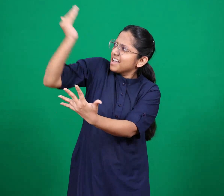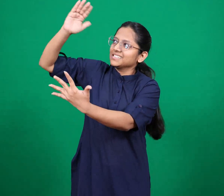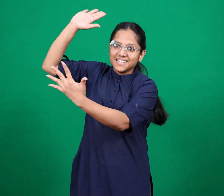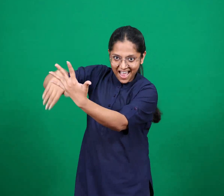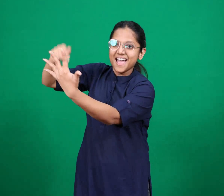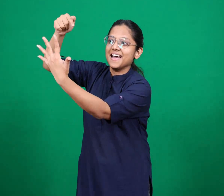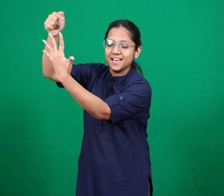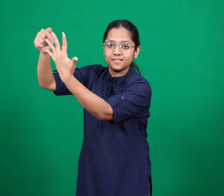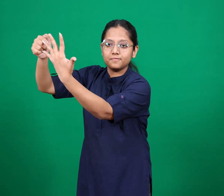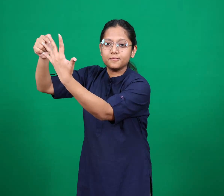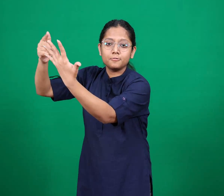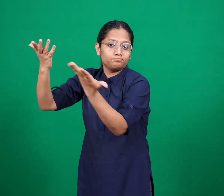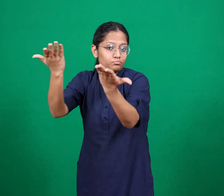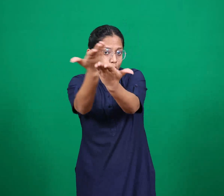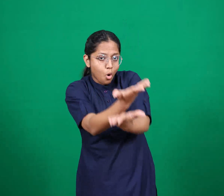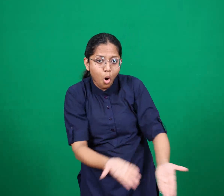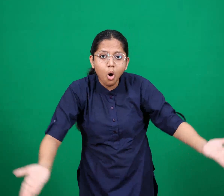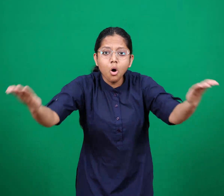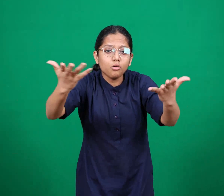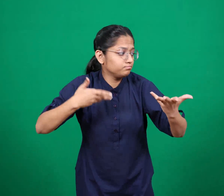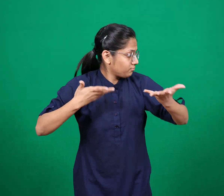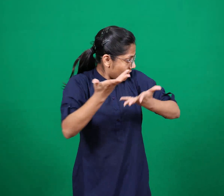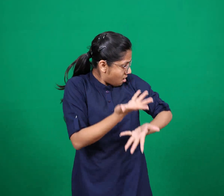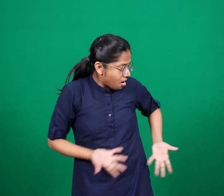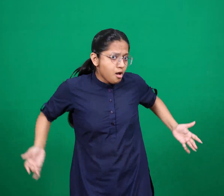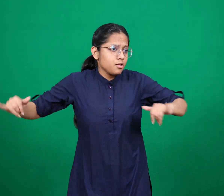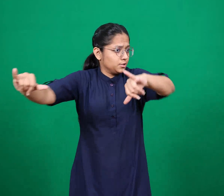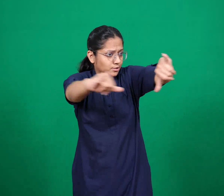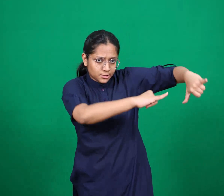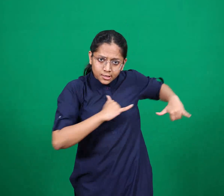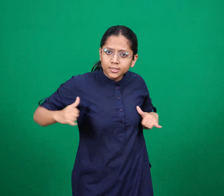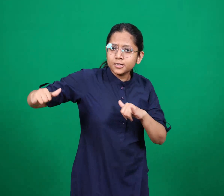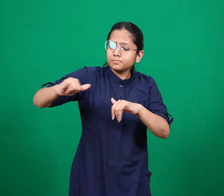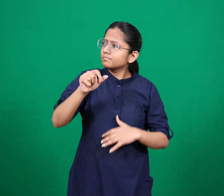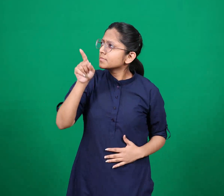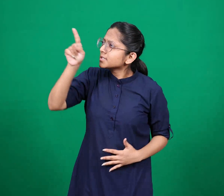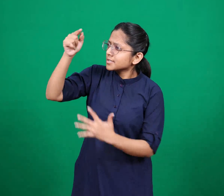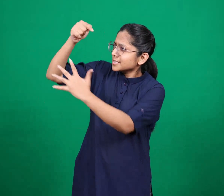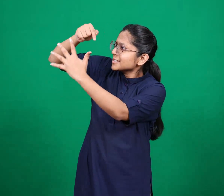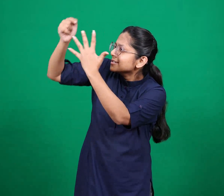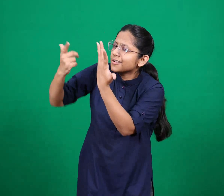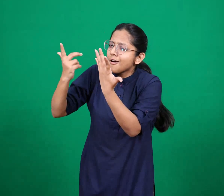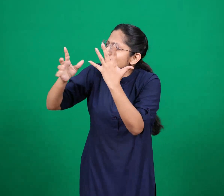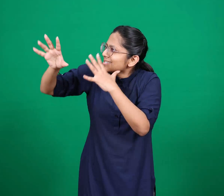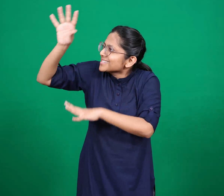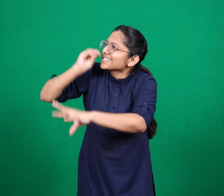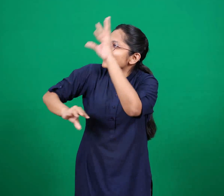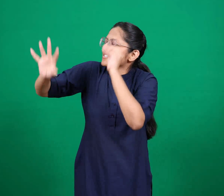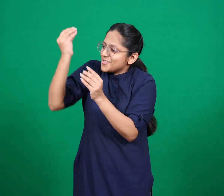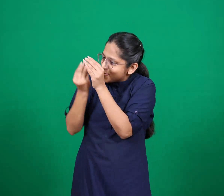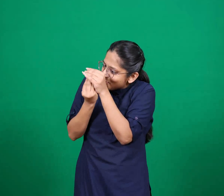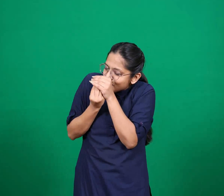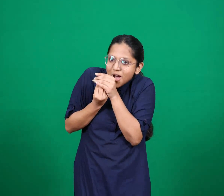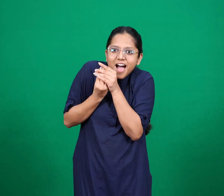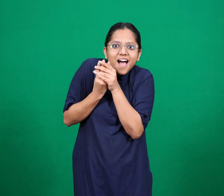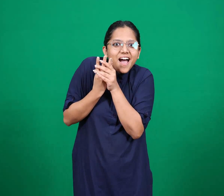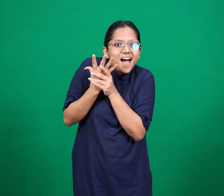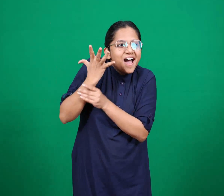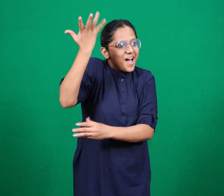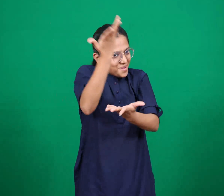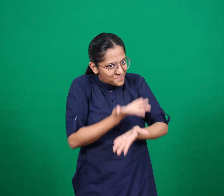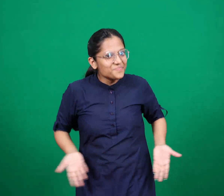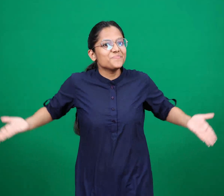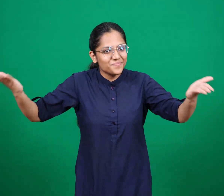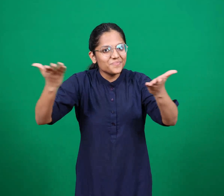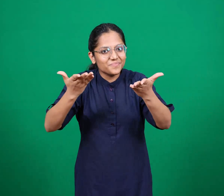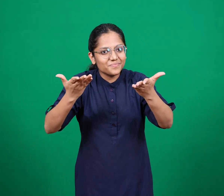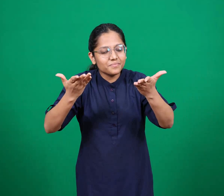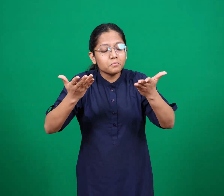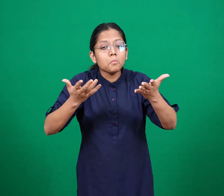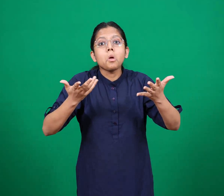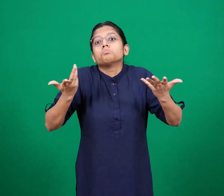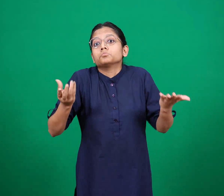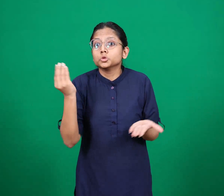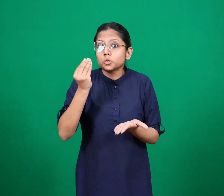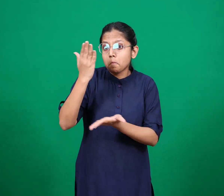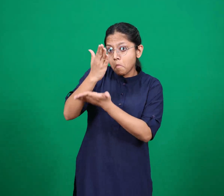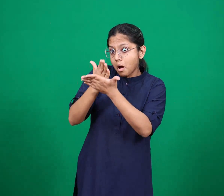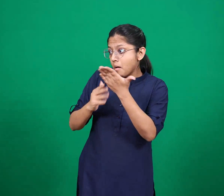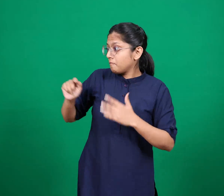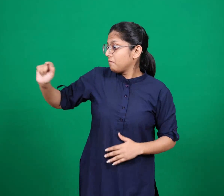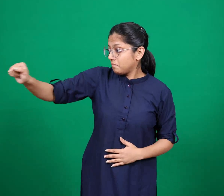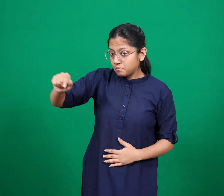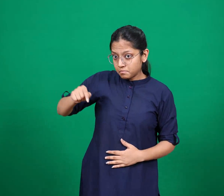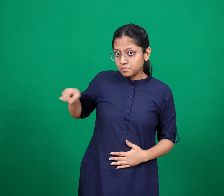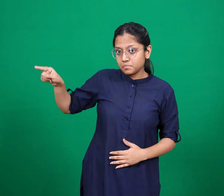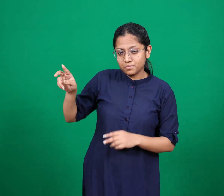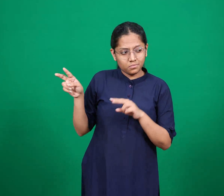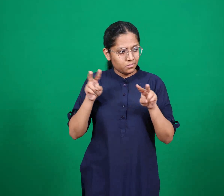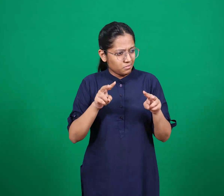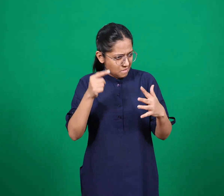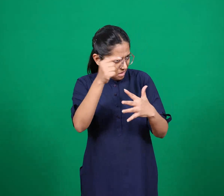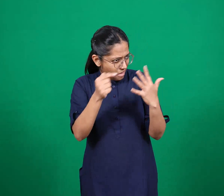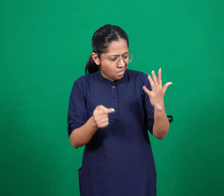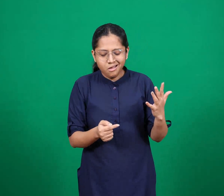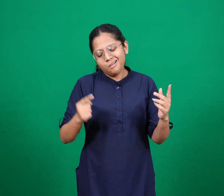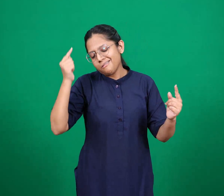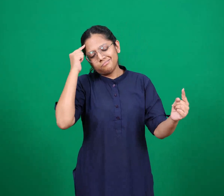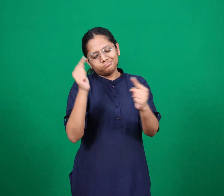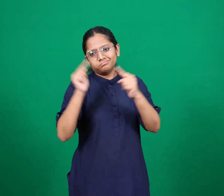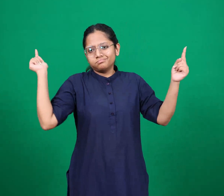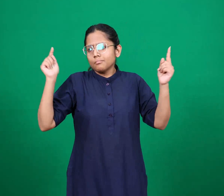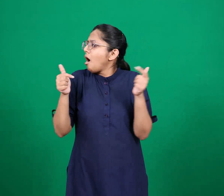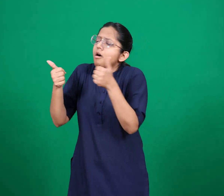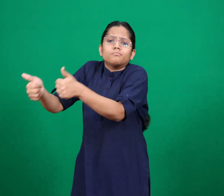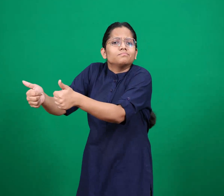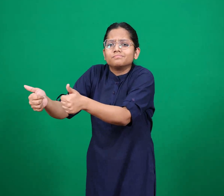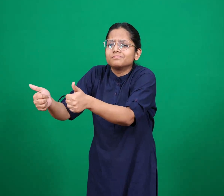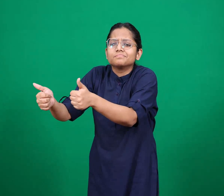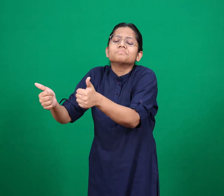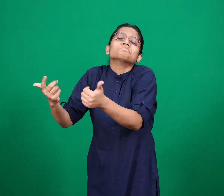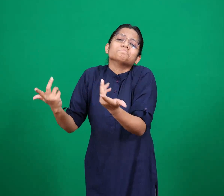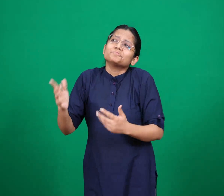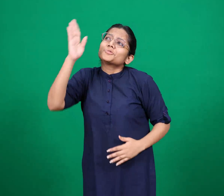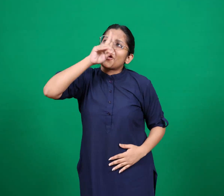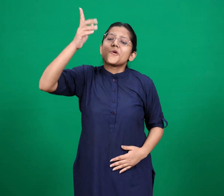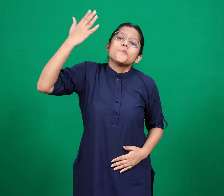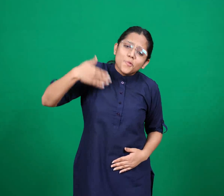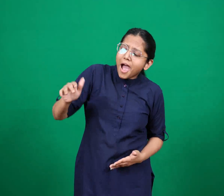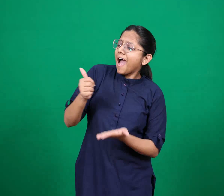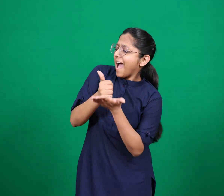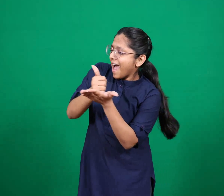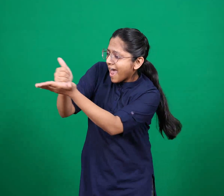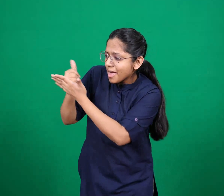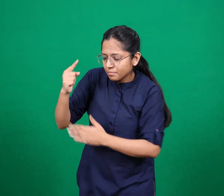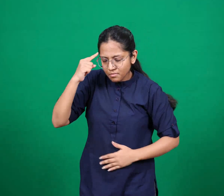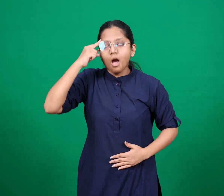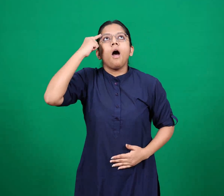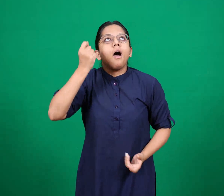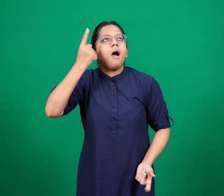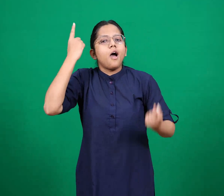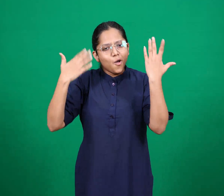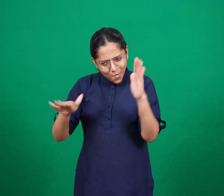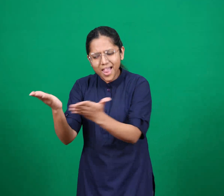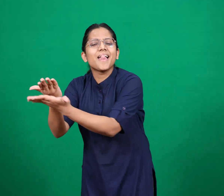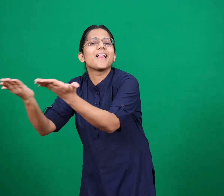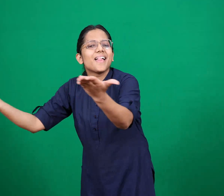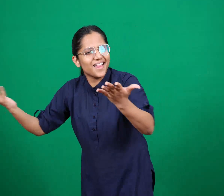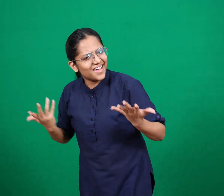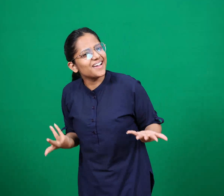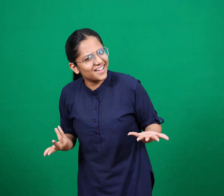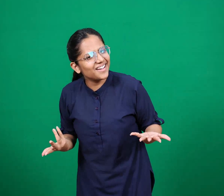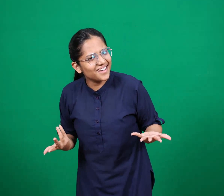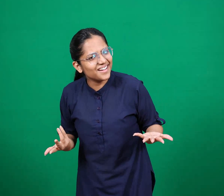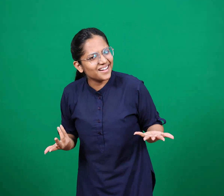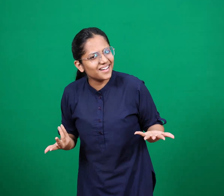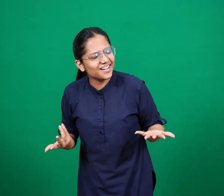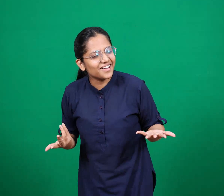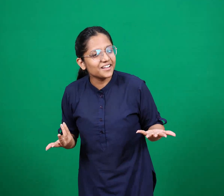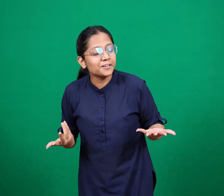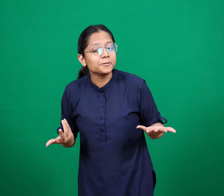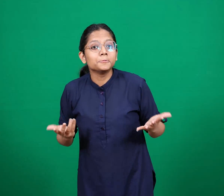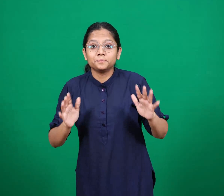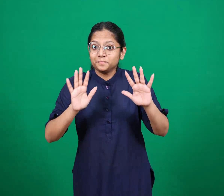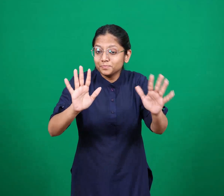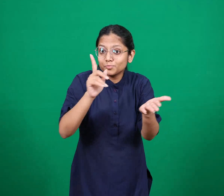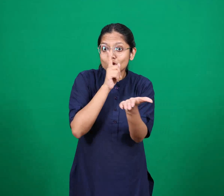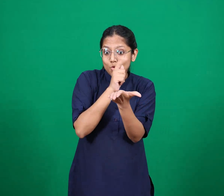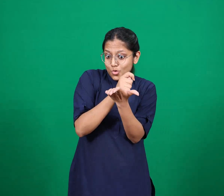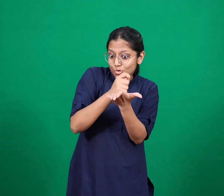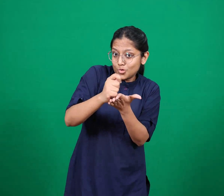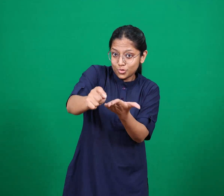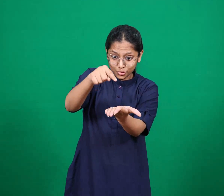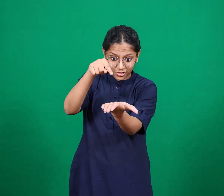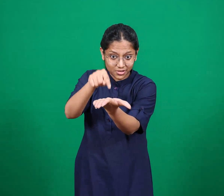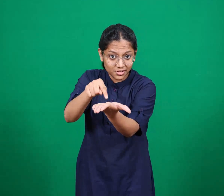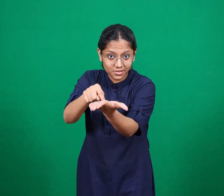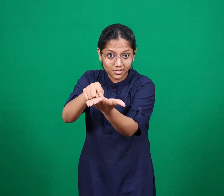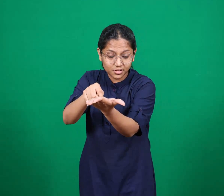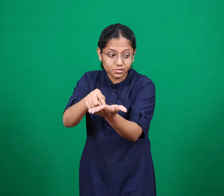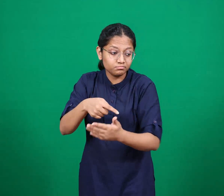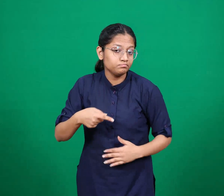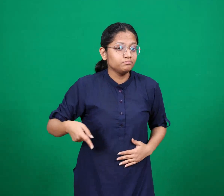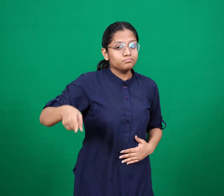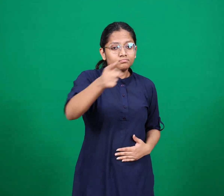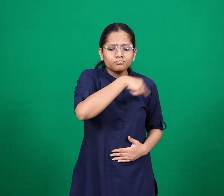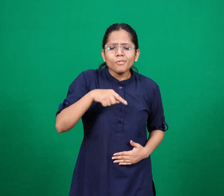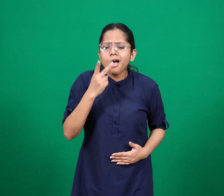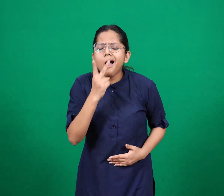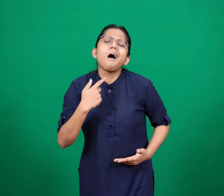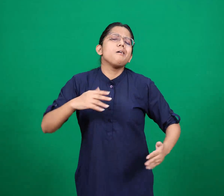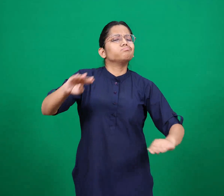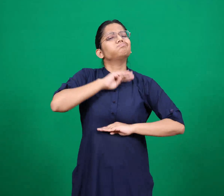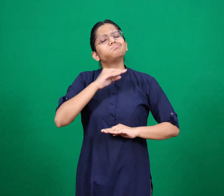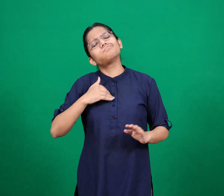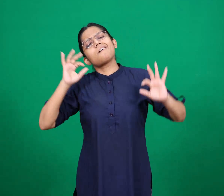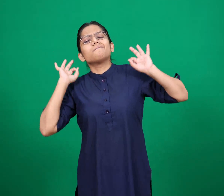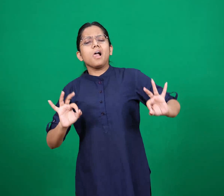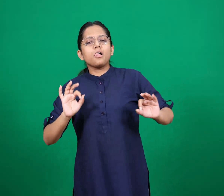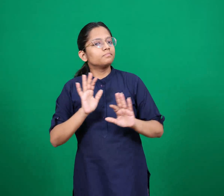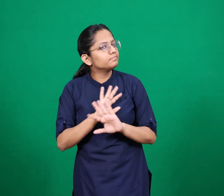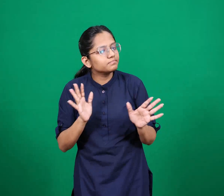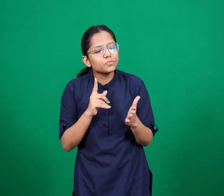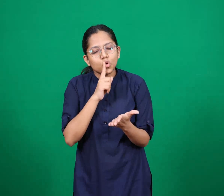And if you think differently about some issue, God will reveal this to you as well.